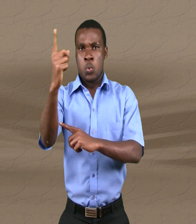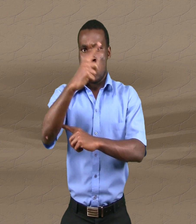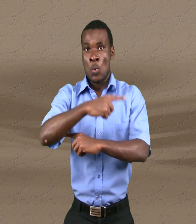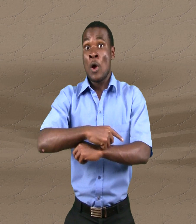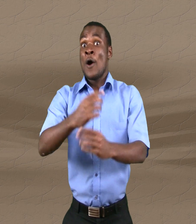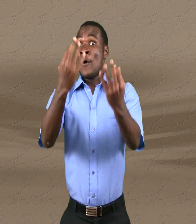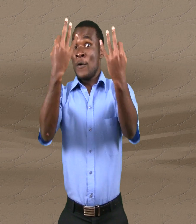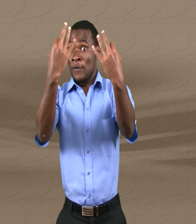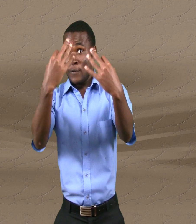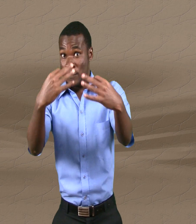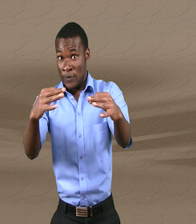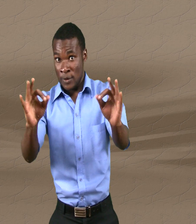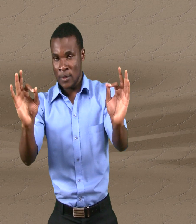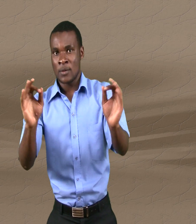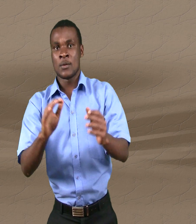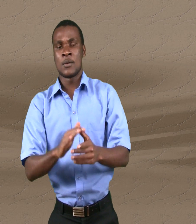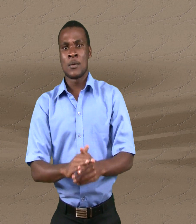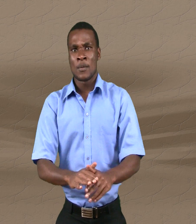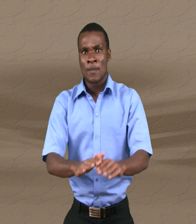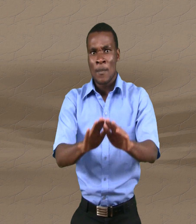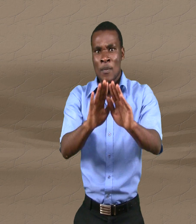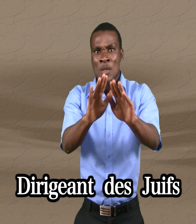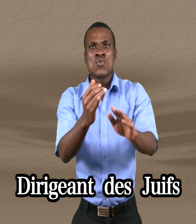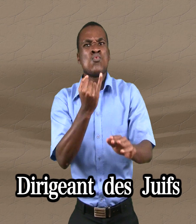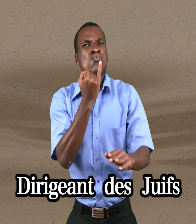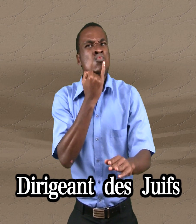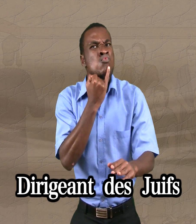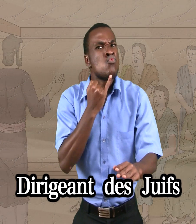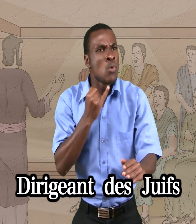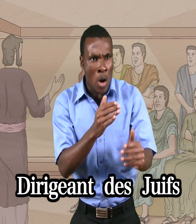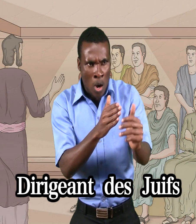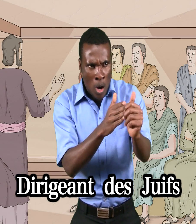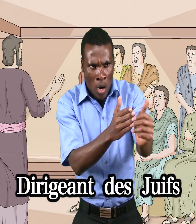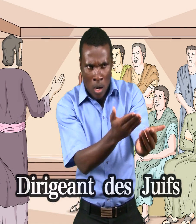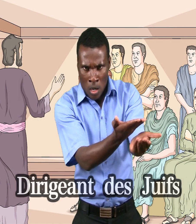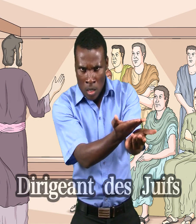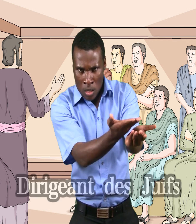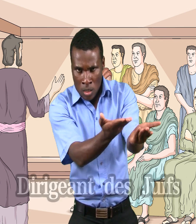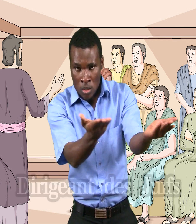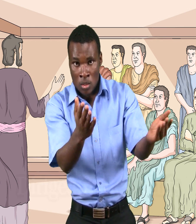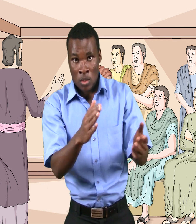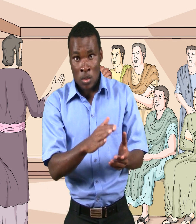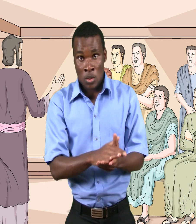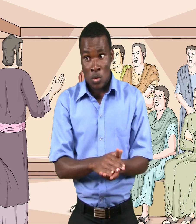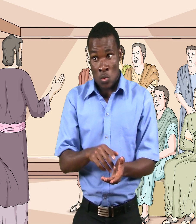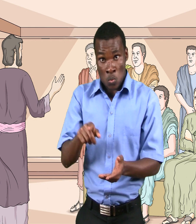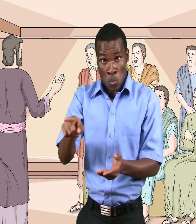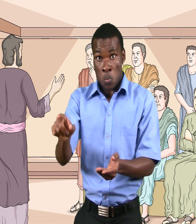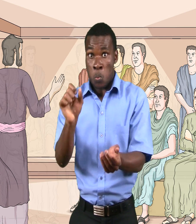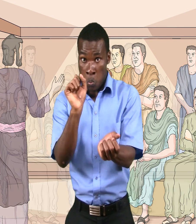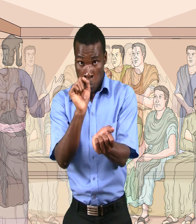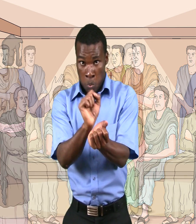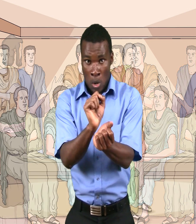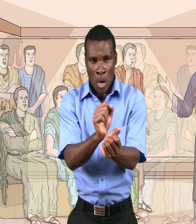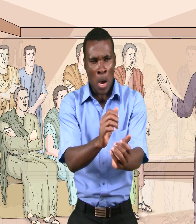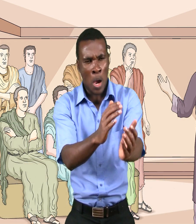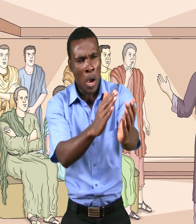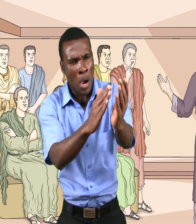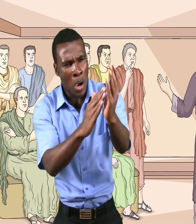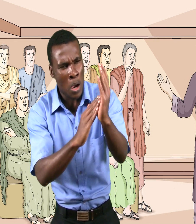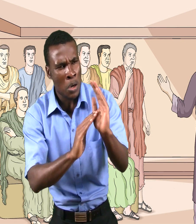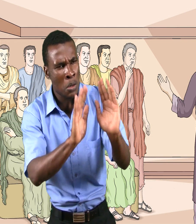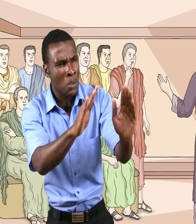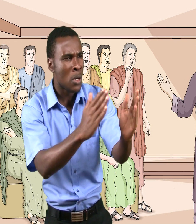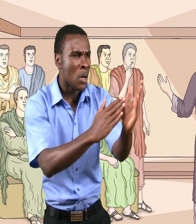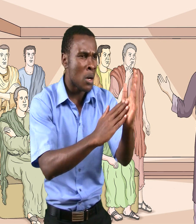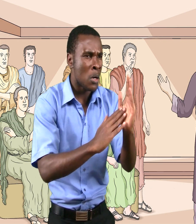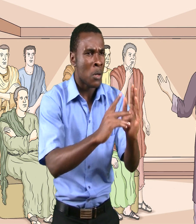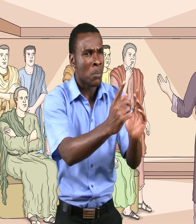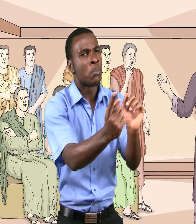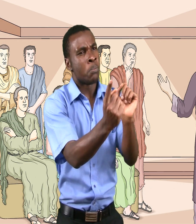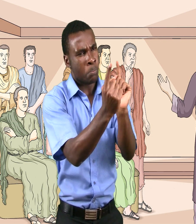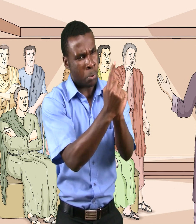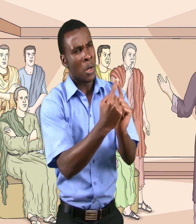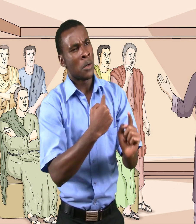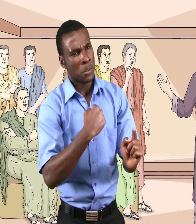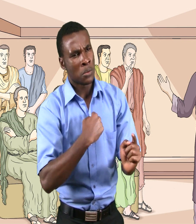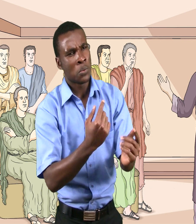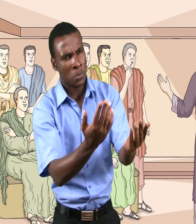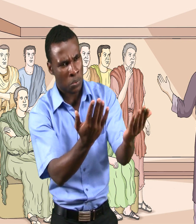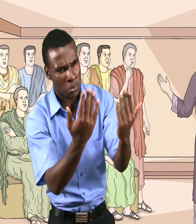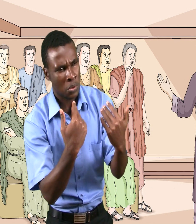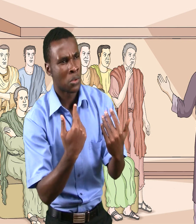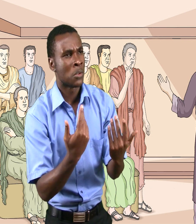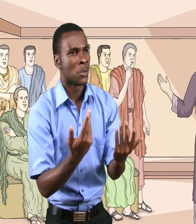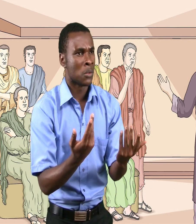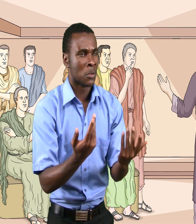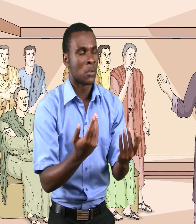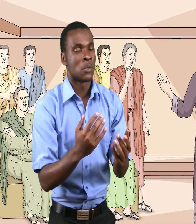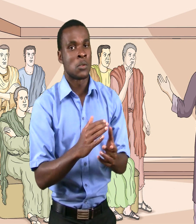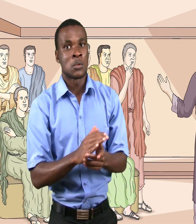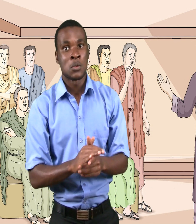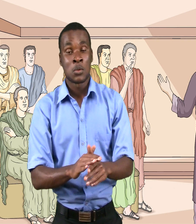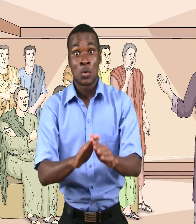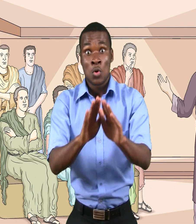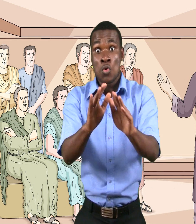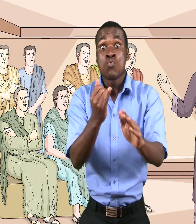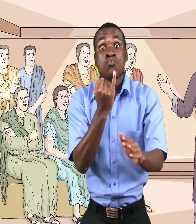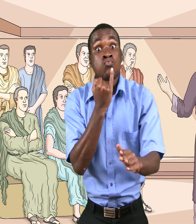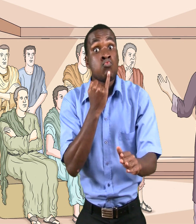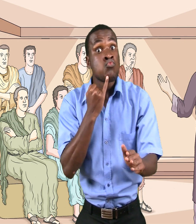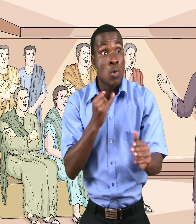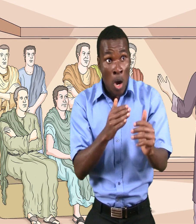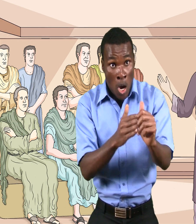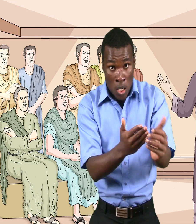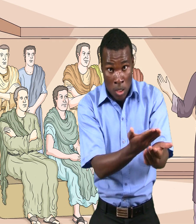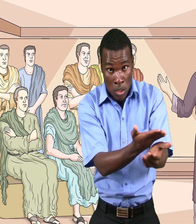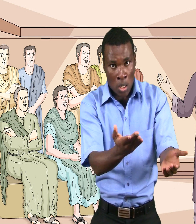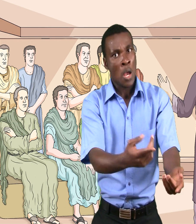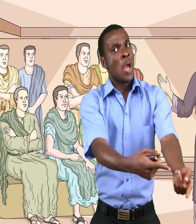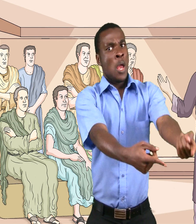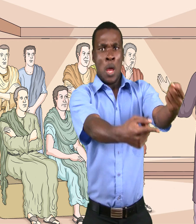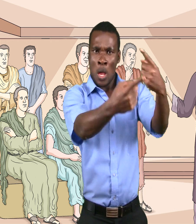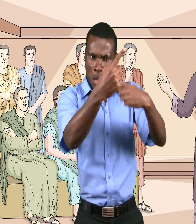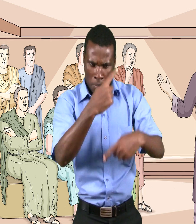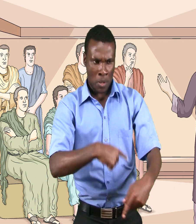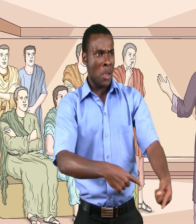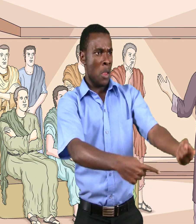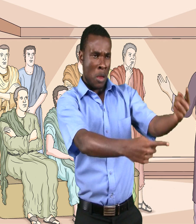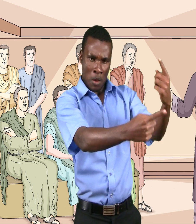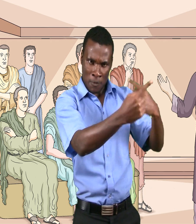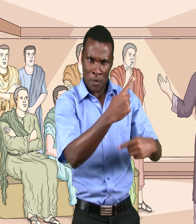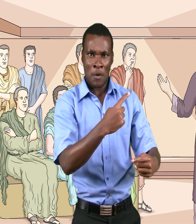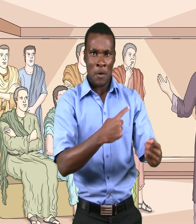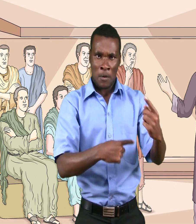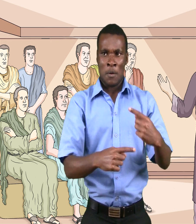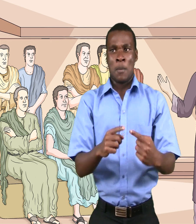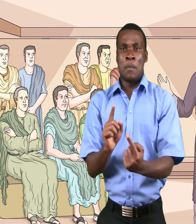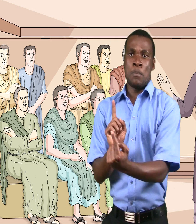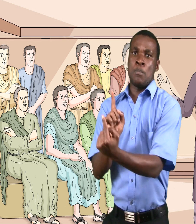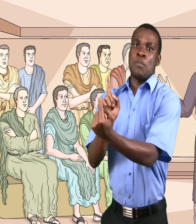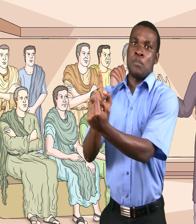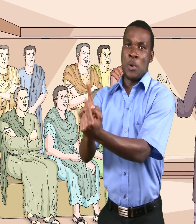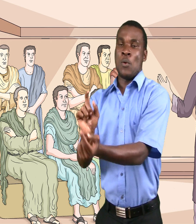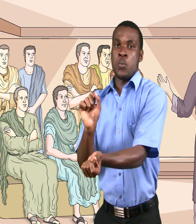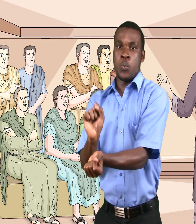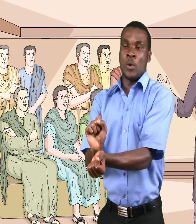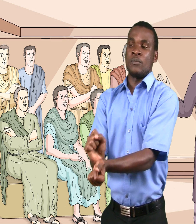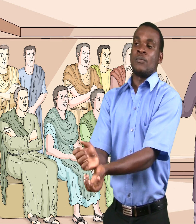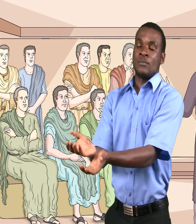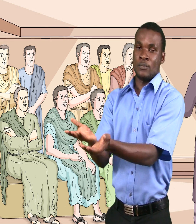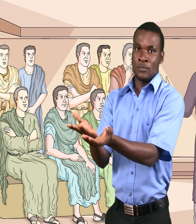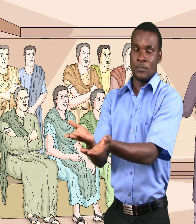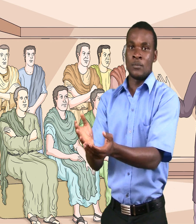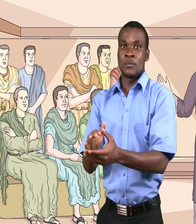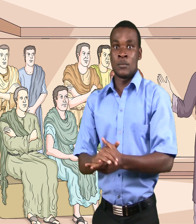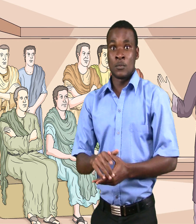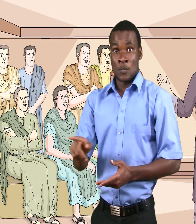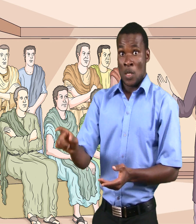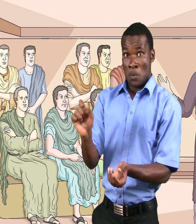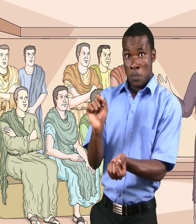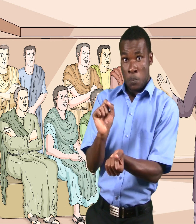After three days, he called together the leaders of the Jews.